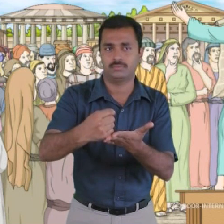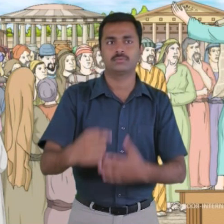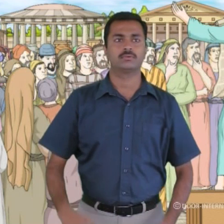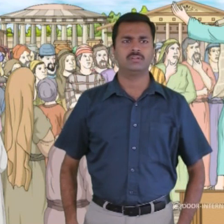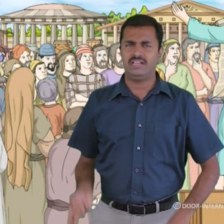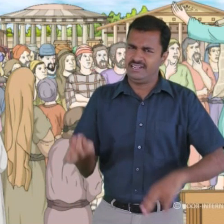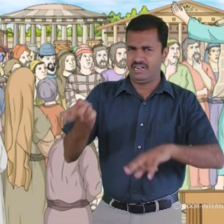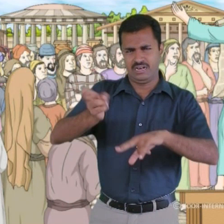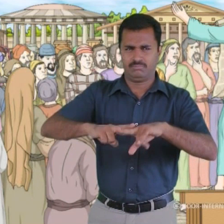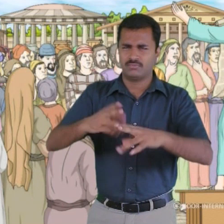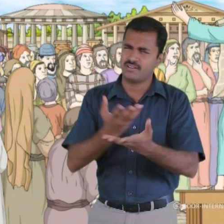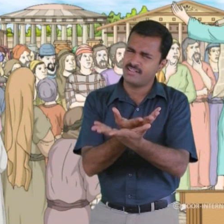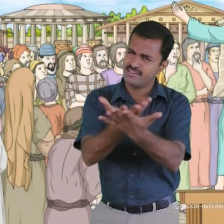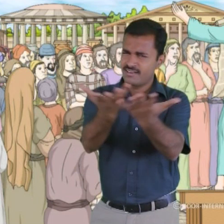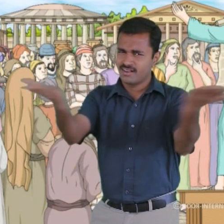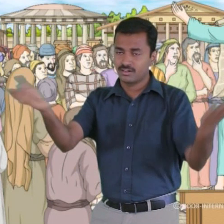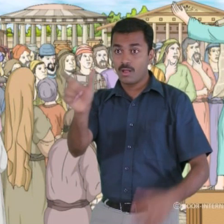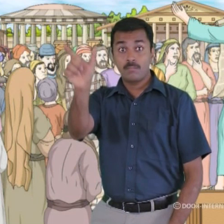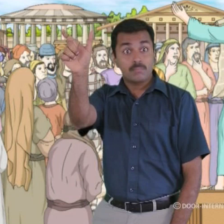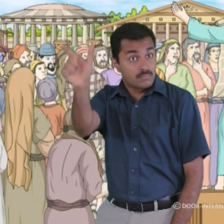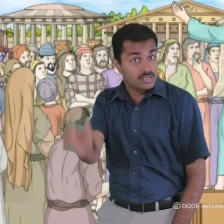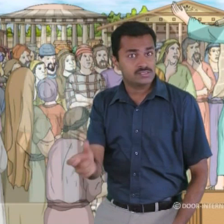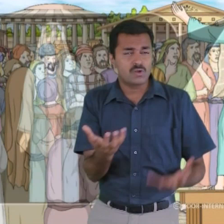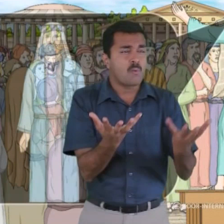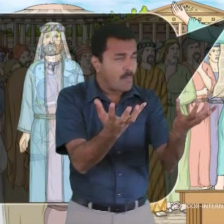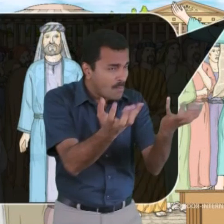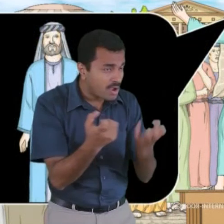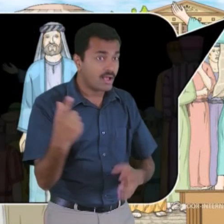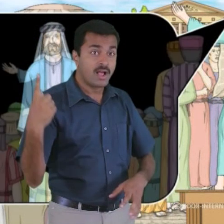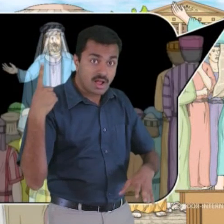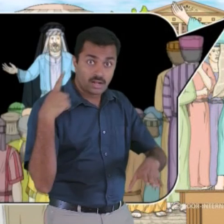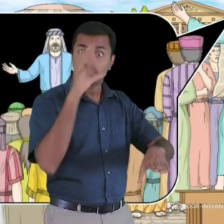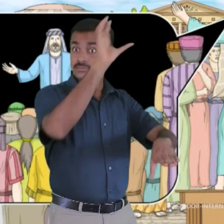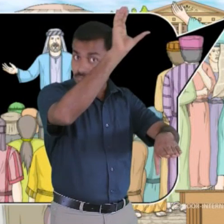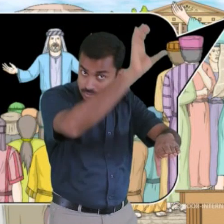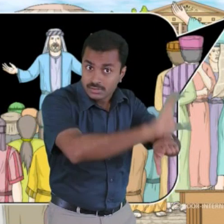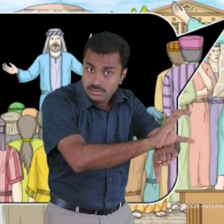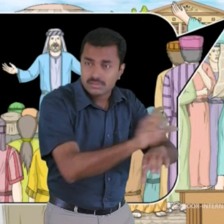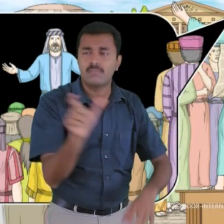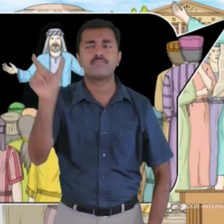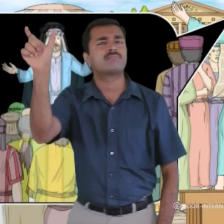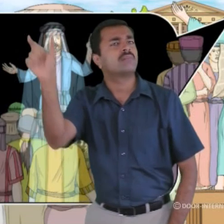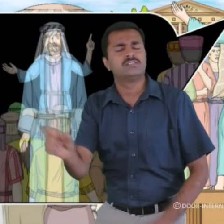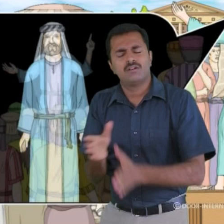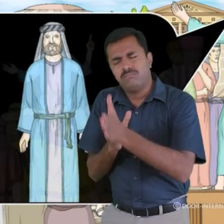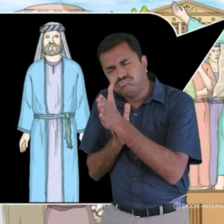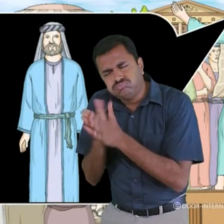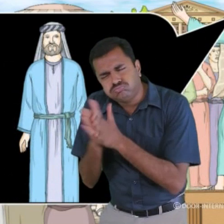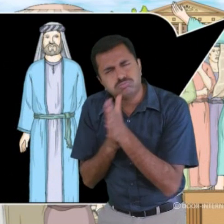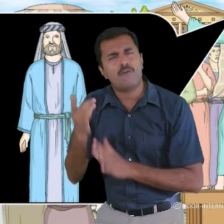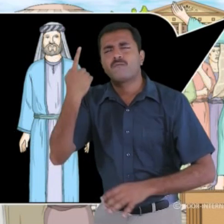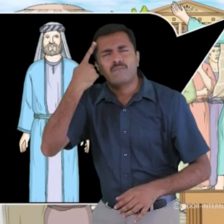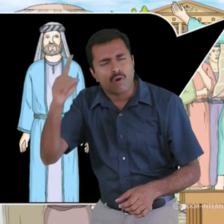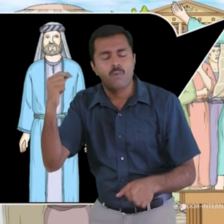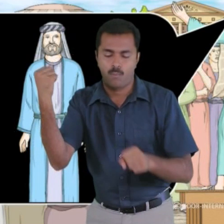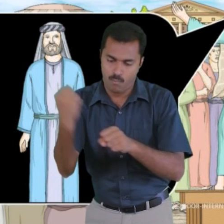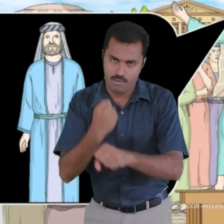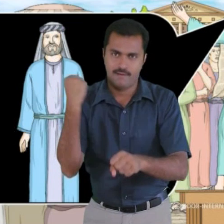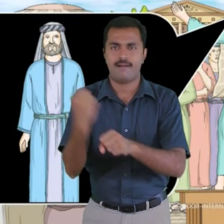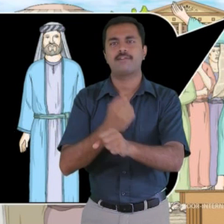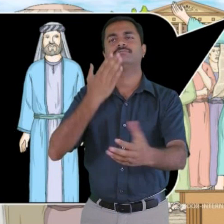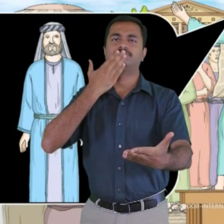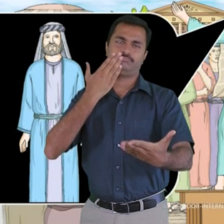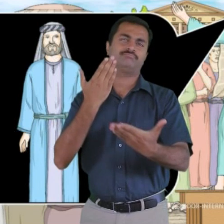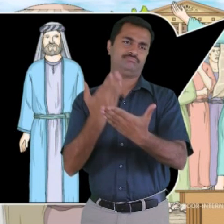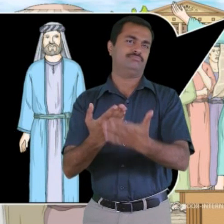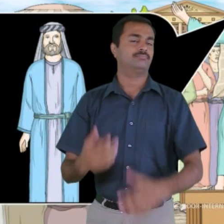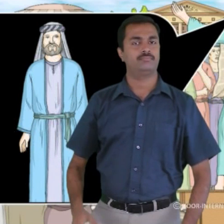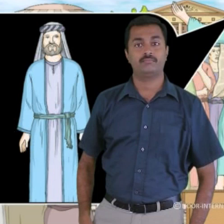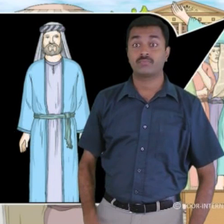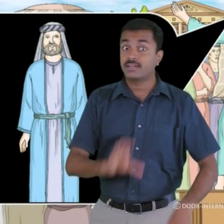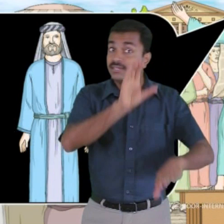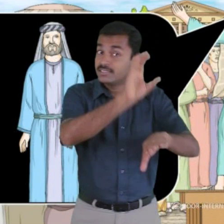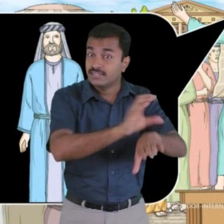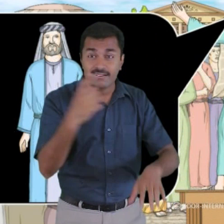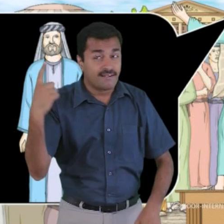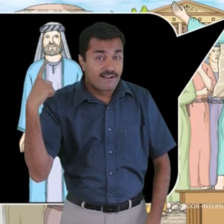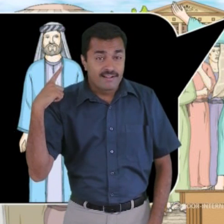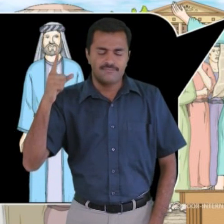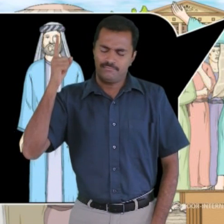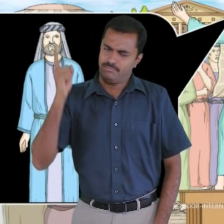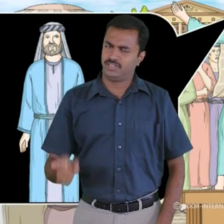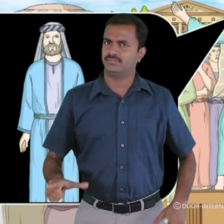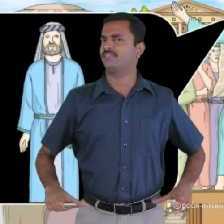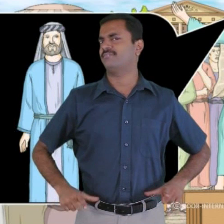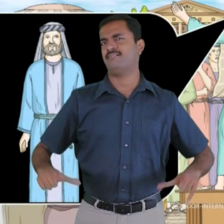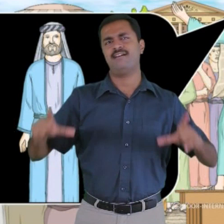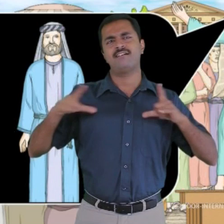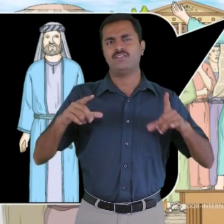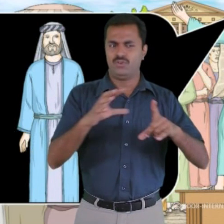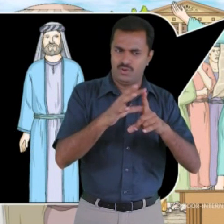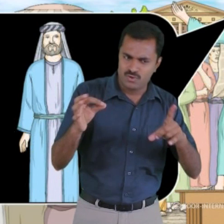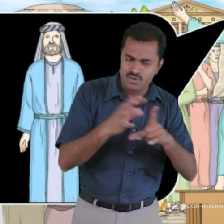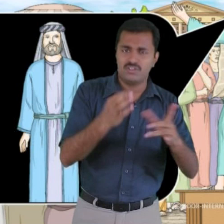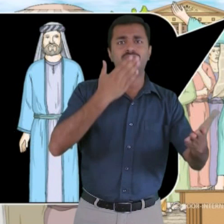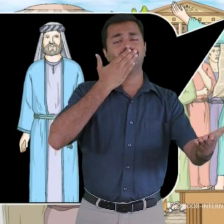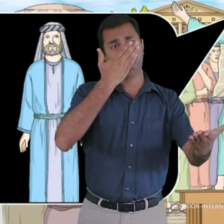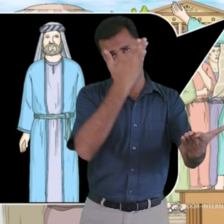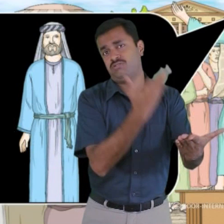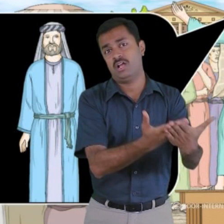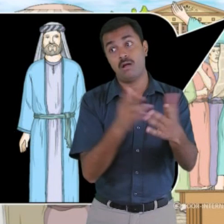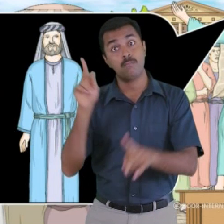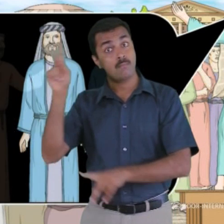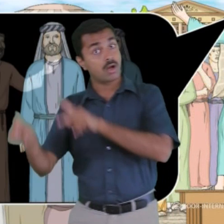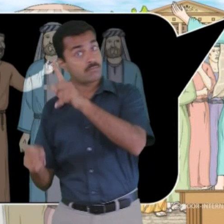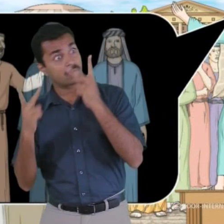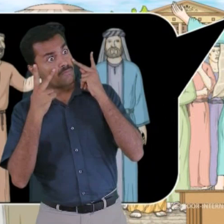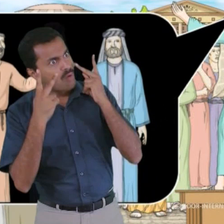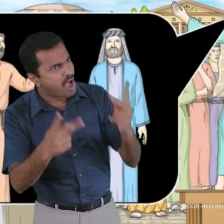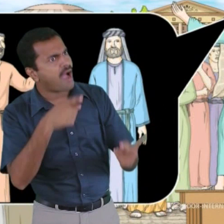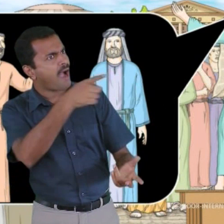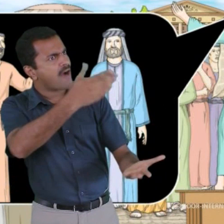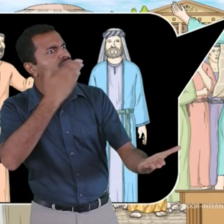This is a trustworthy saying: If anyone aspires to be an overseer, he desires a noble task.